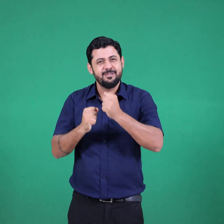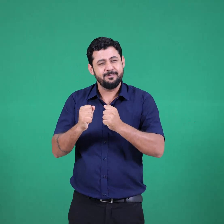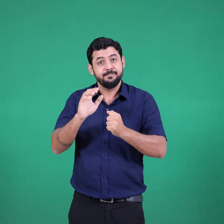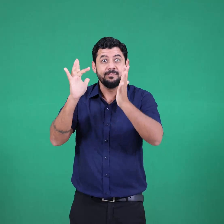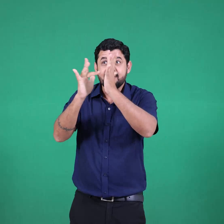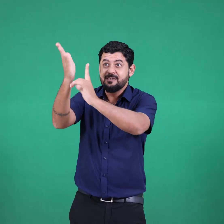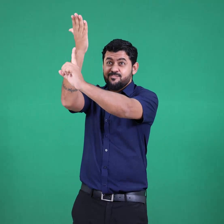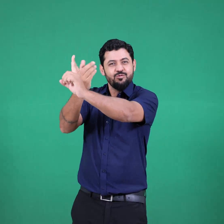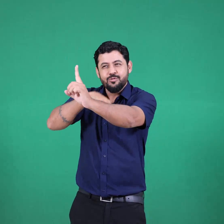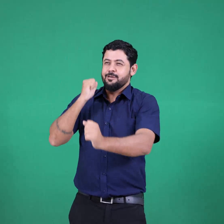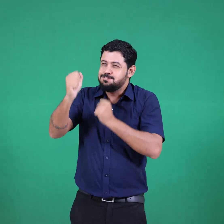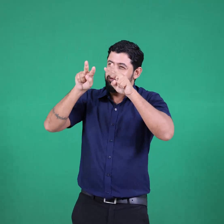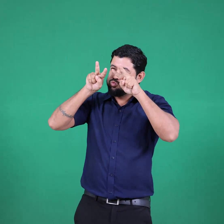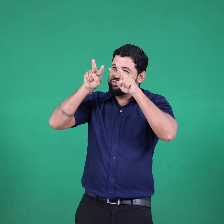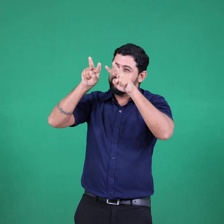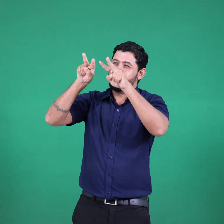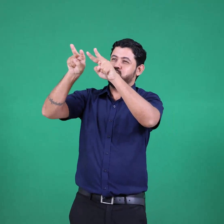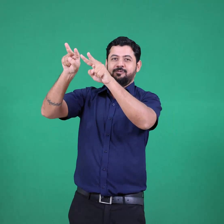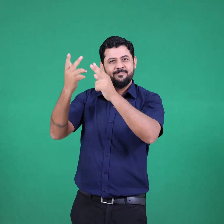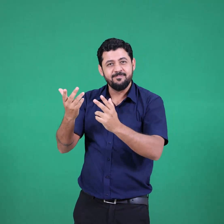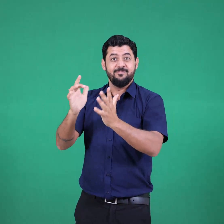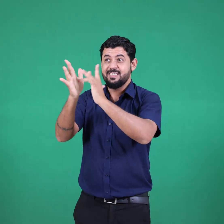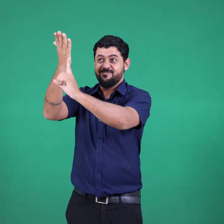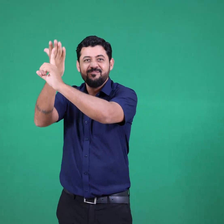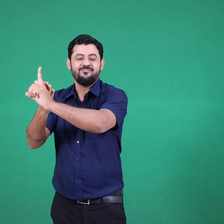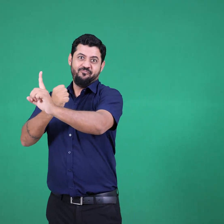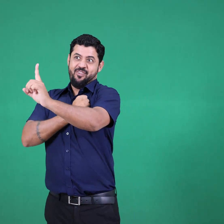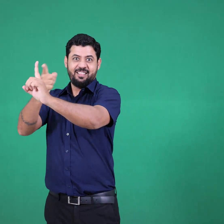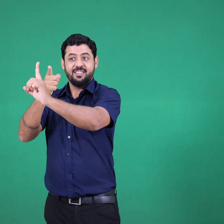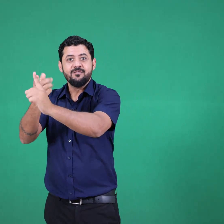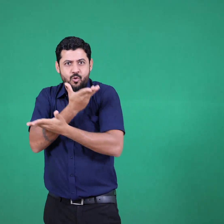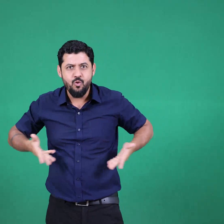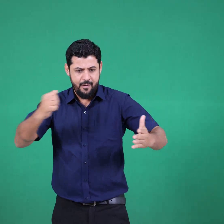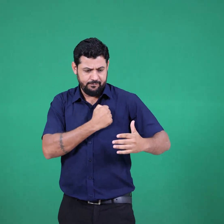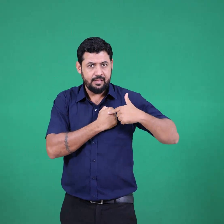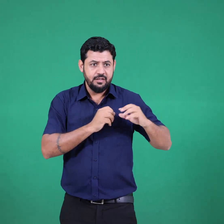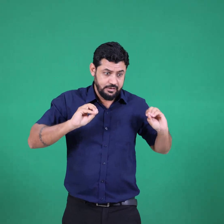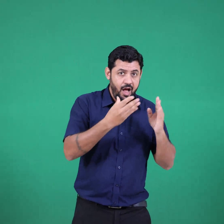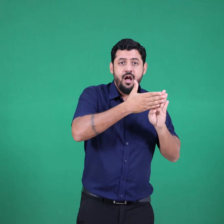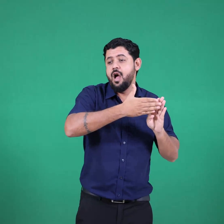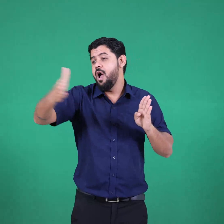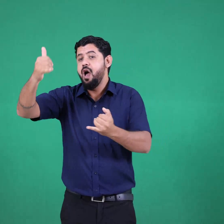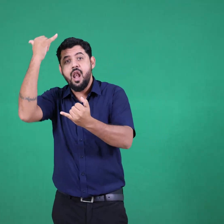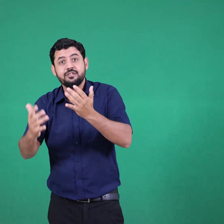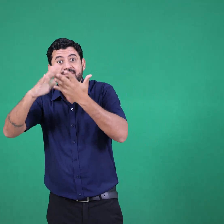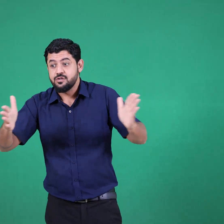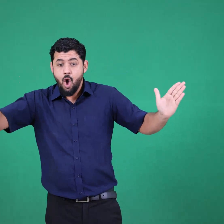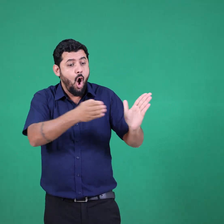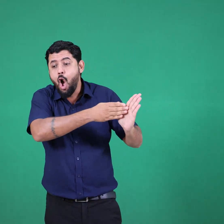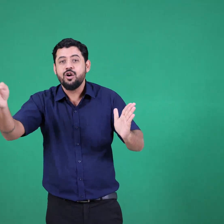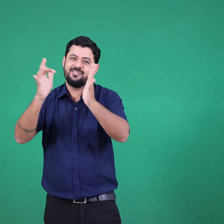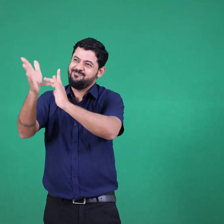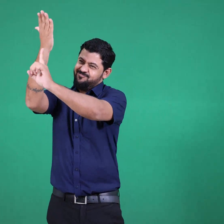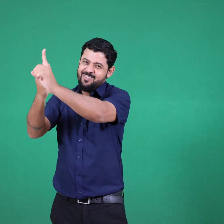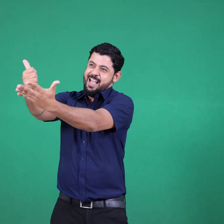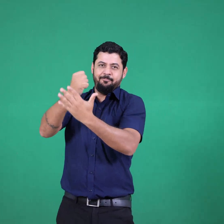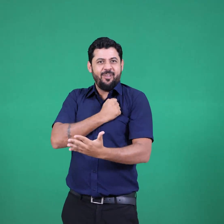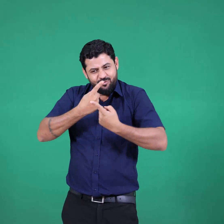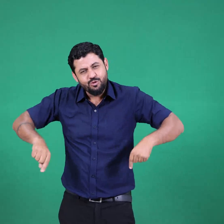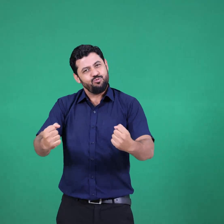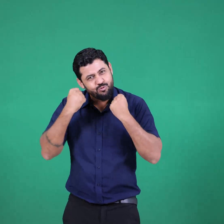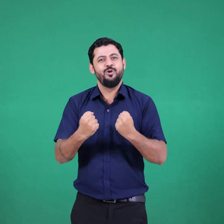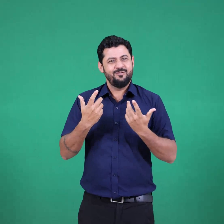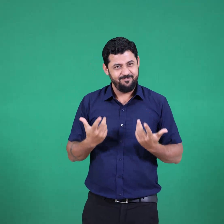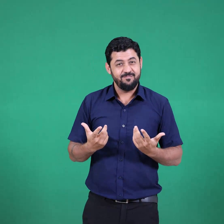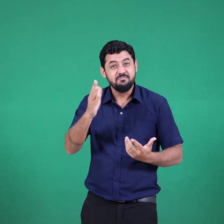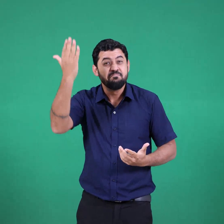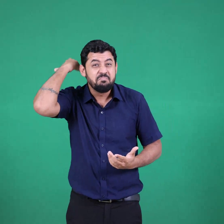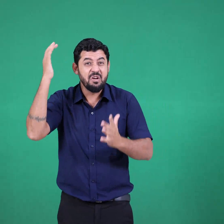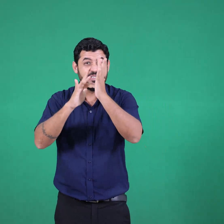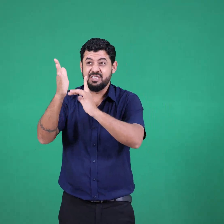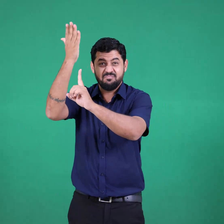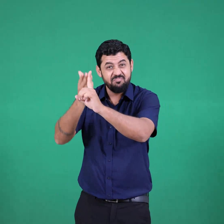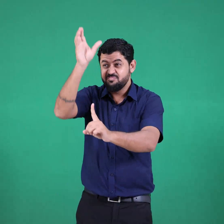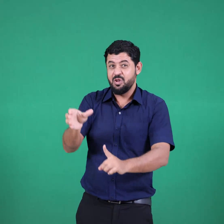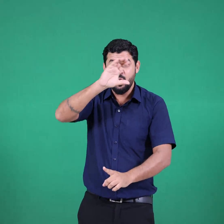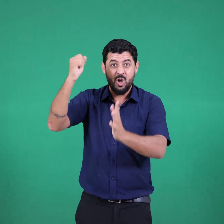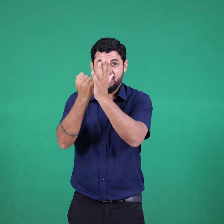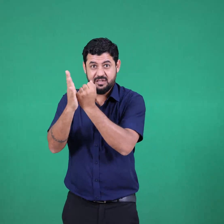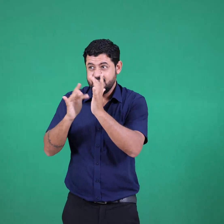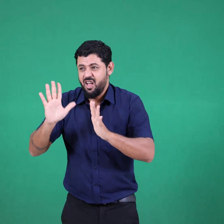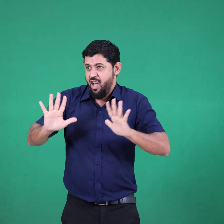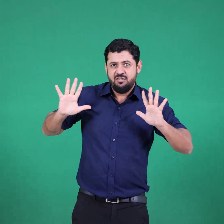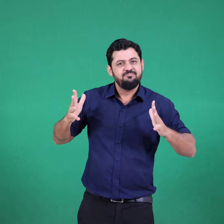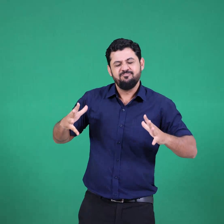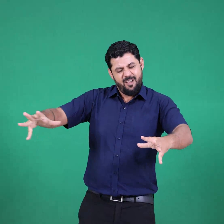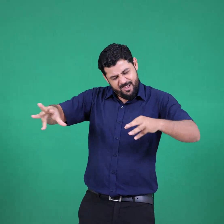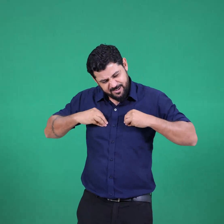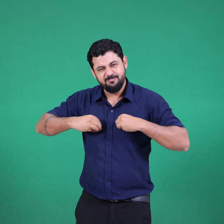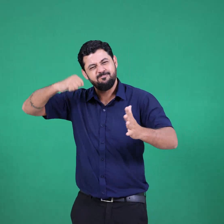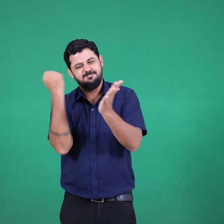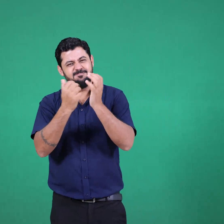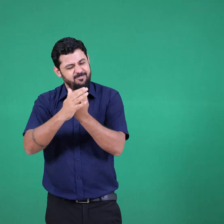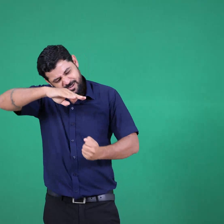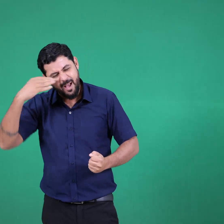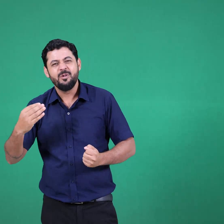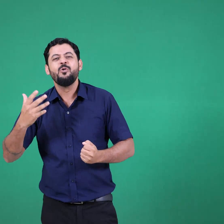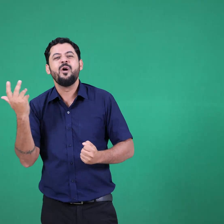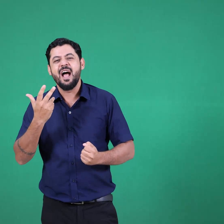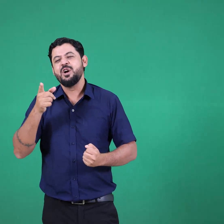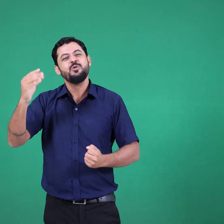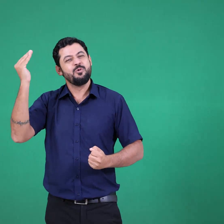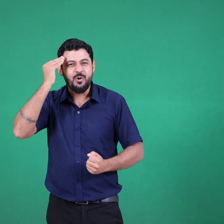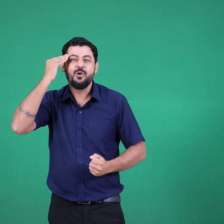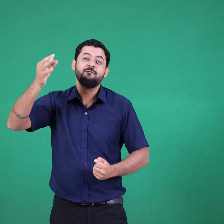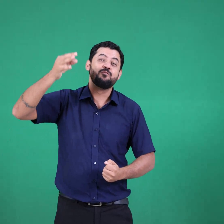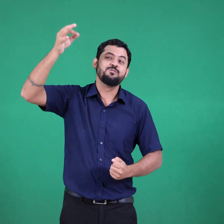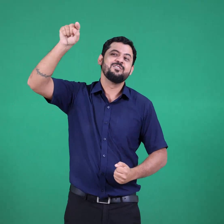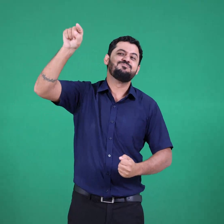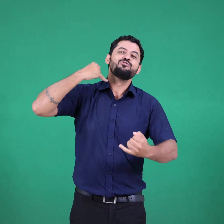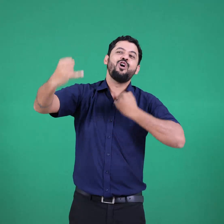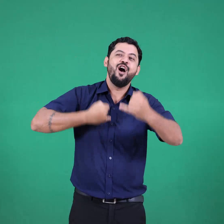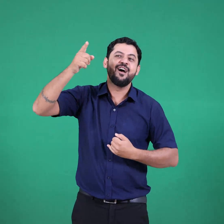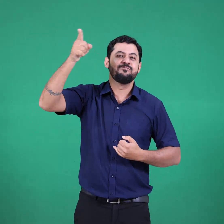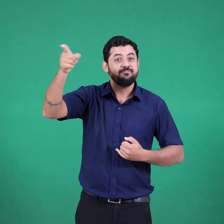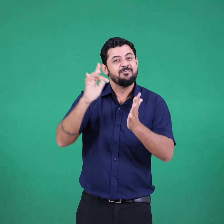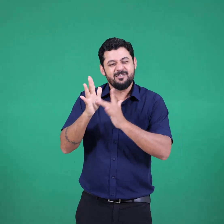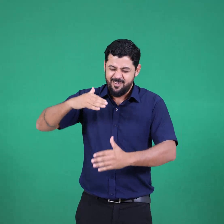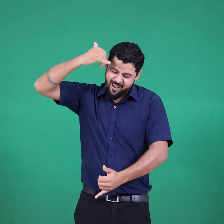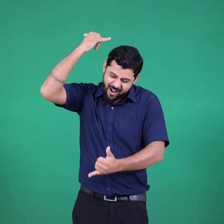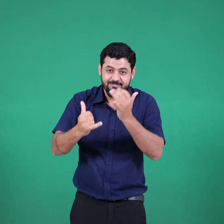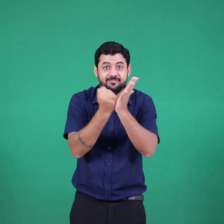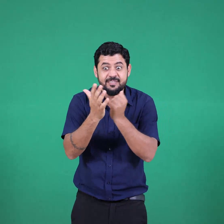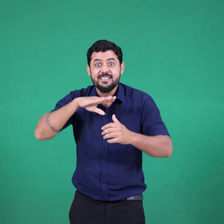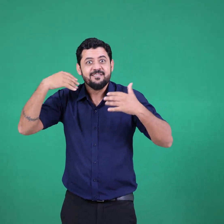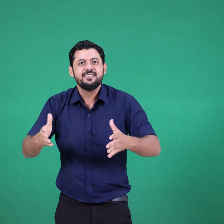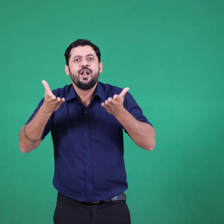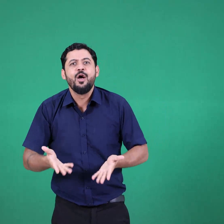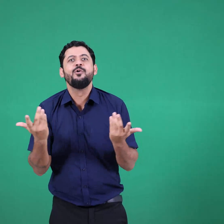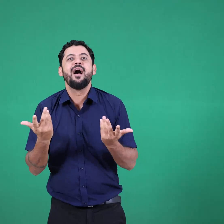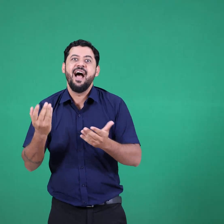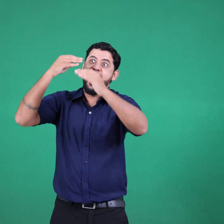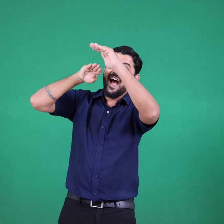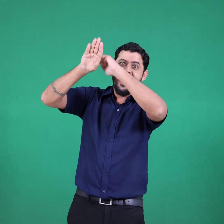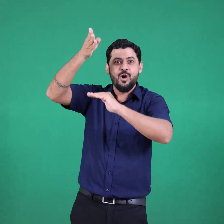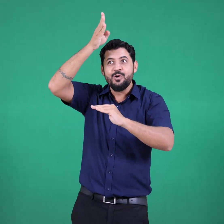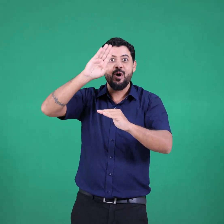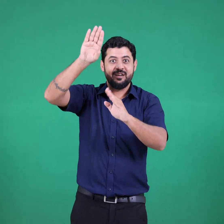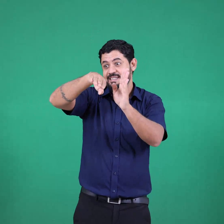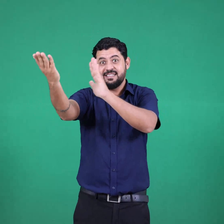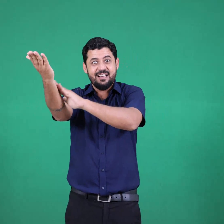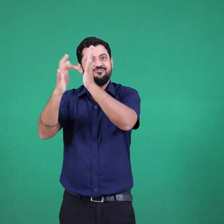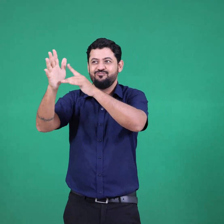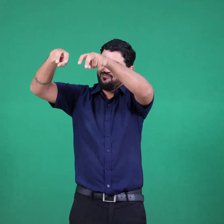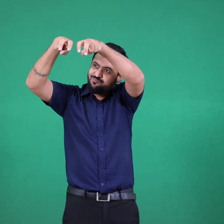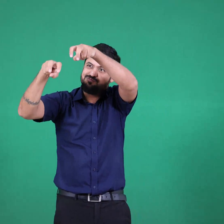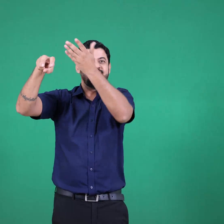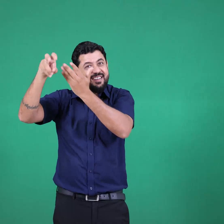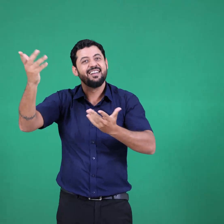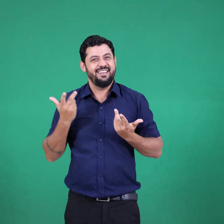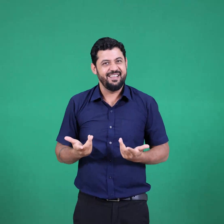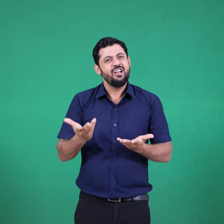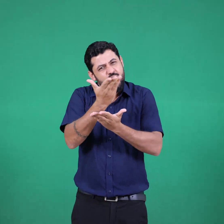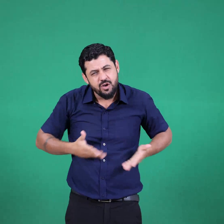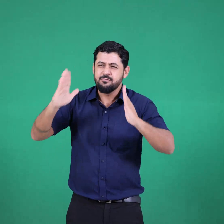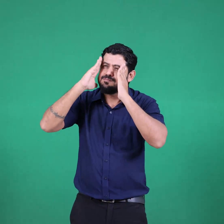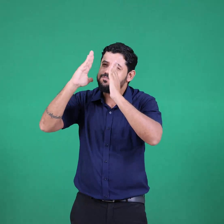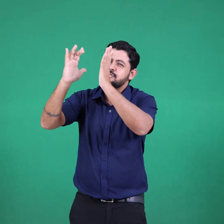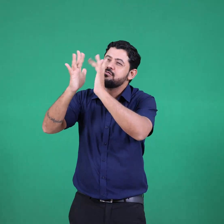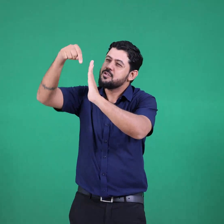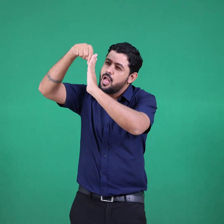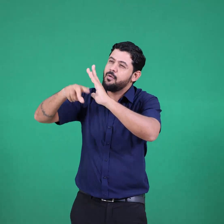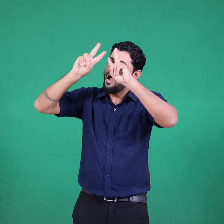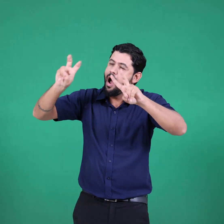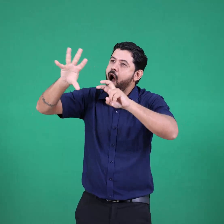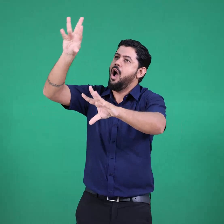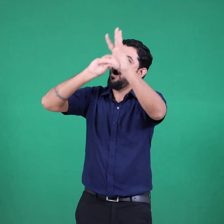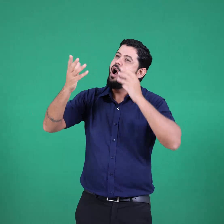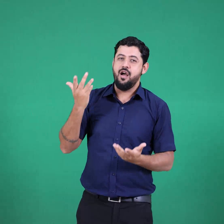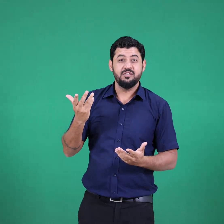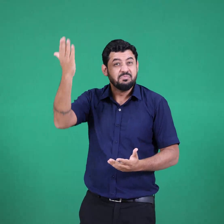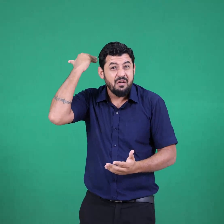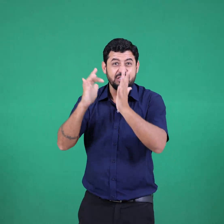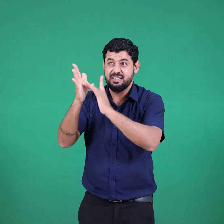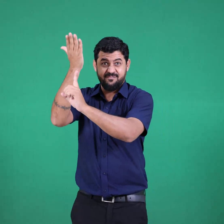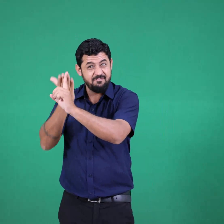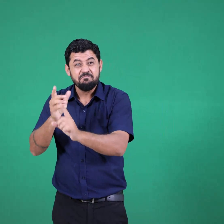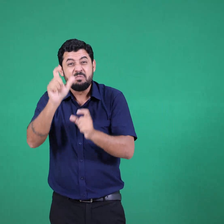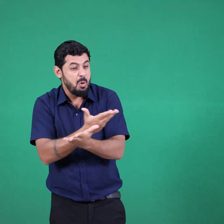Let us fix our eyes on Jesus, the author and perfecter of our faith, who for the joy set before Him endured the cross, scorning its shame, and sat down at the right hand of the throne of God.